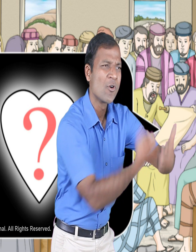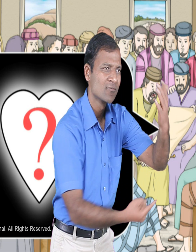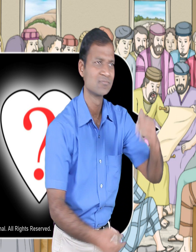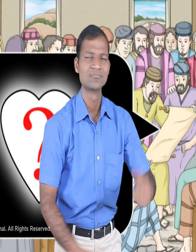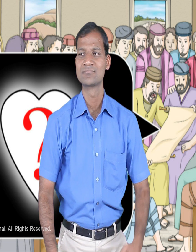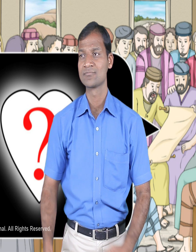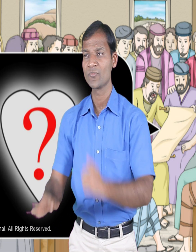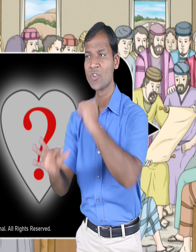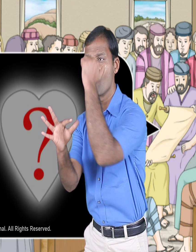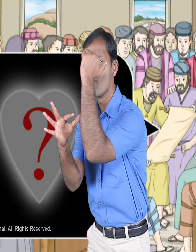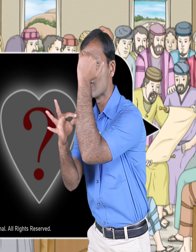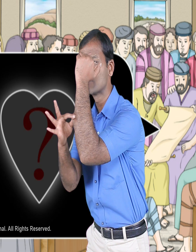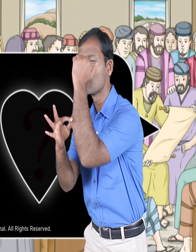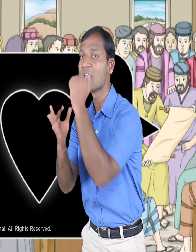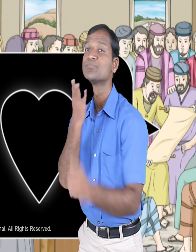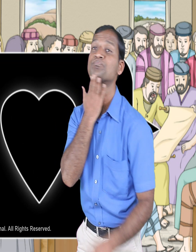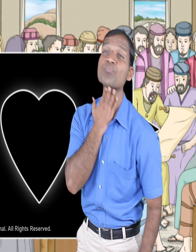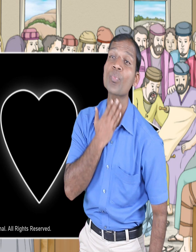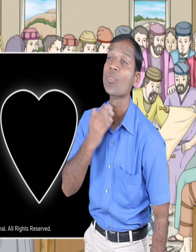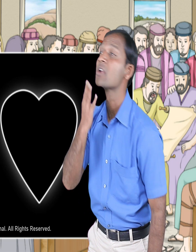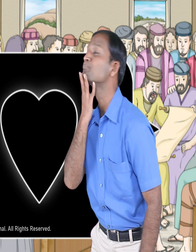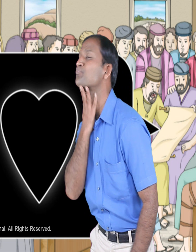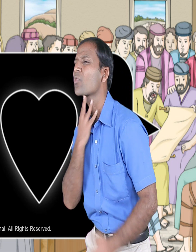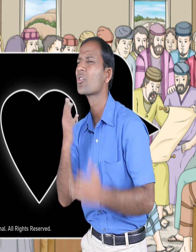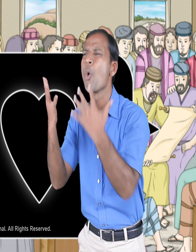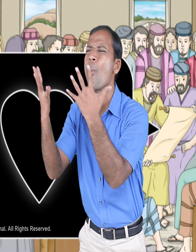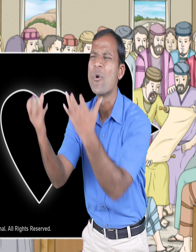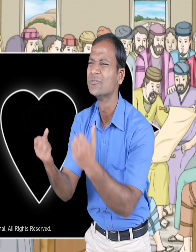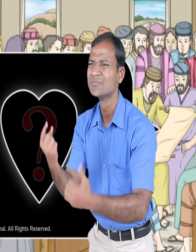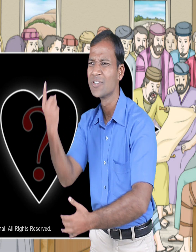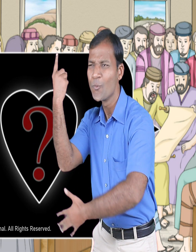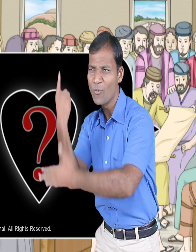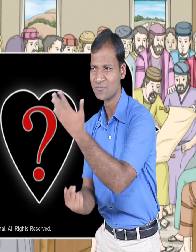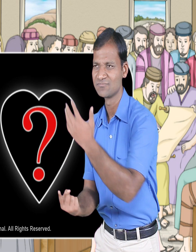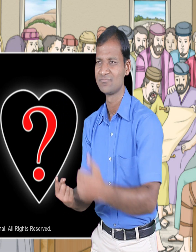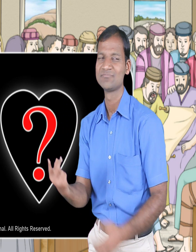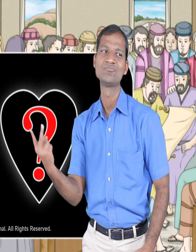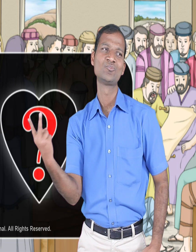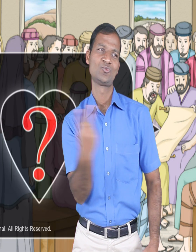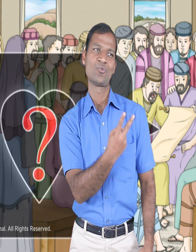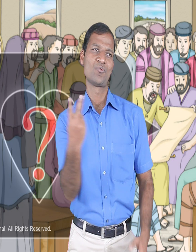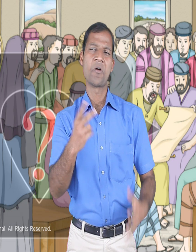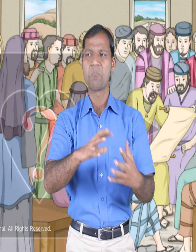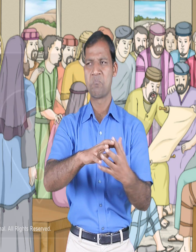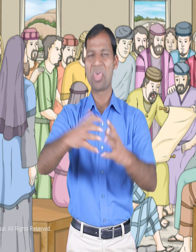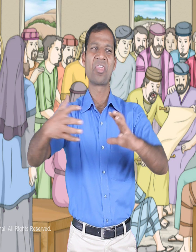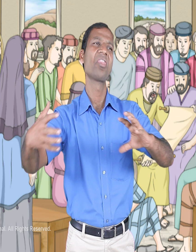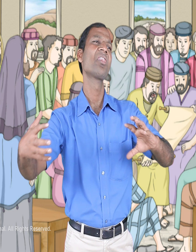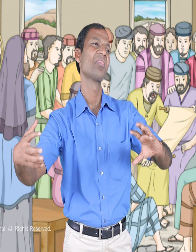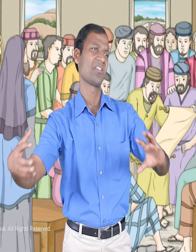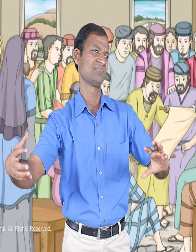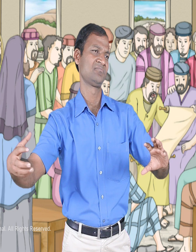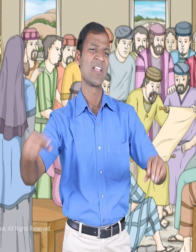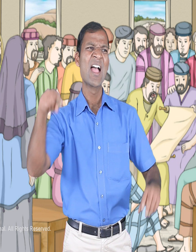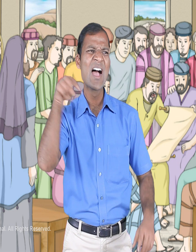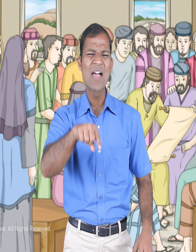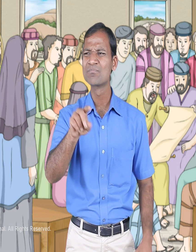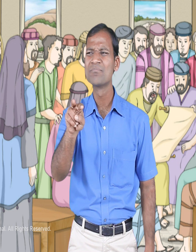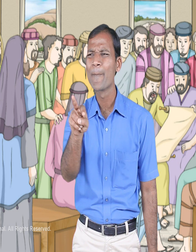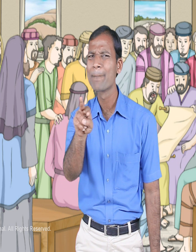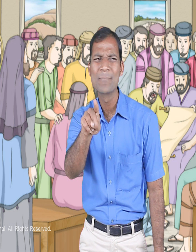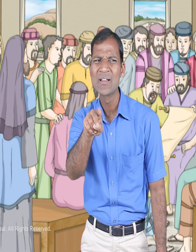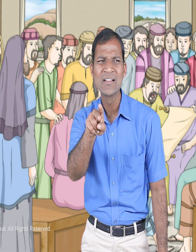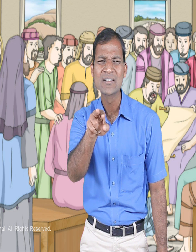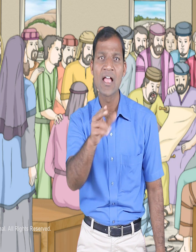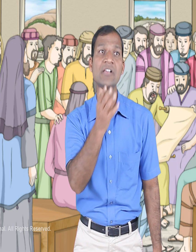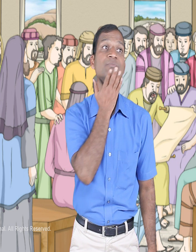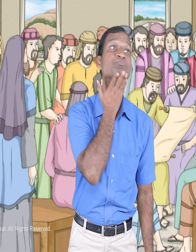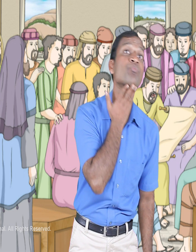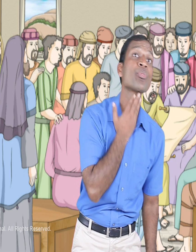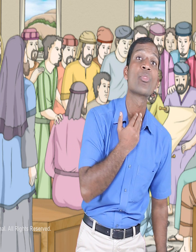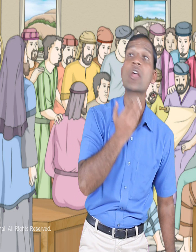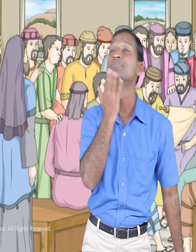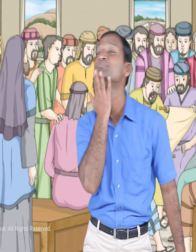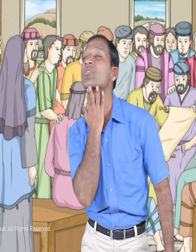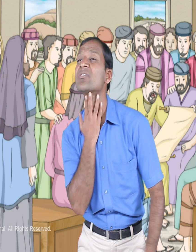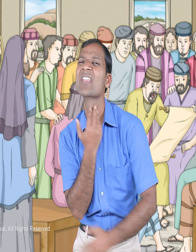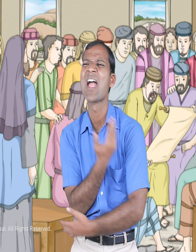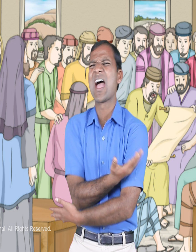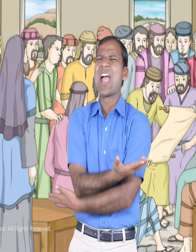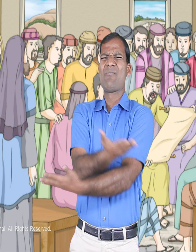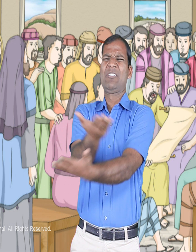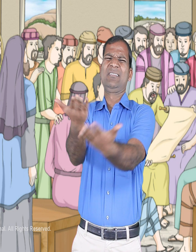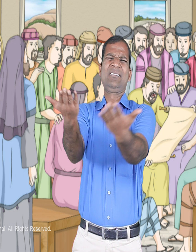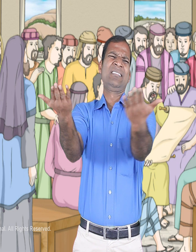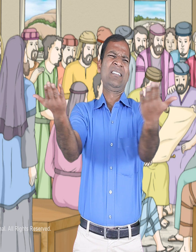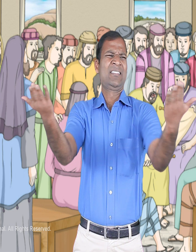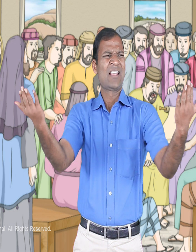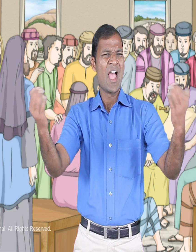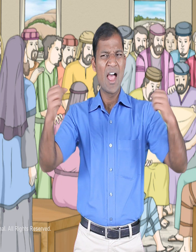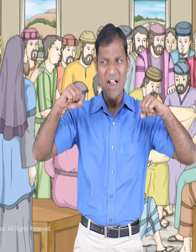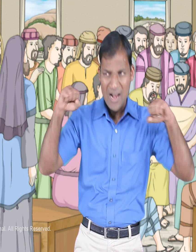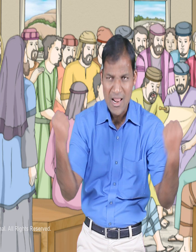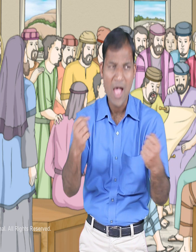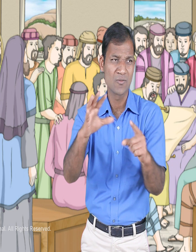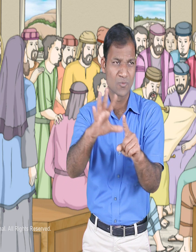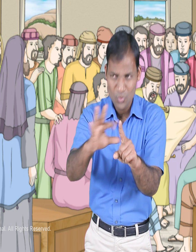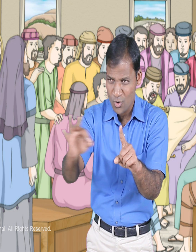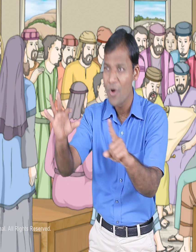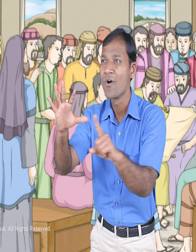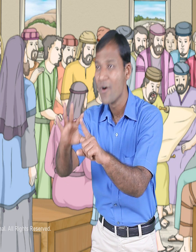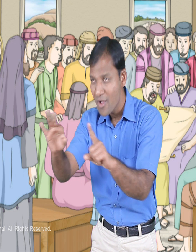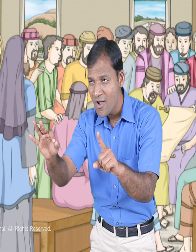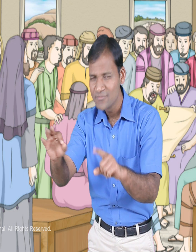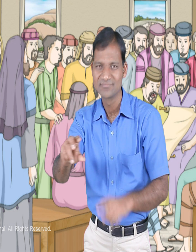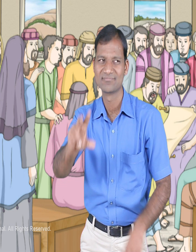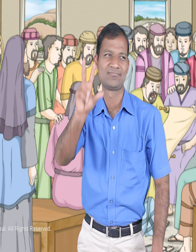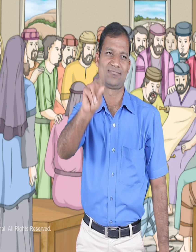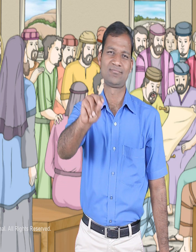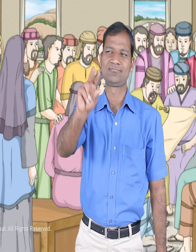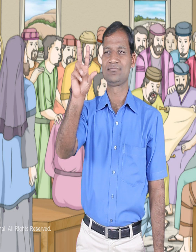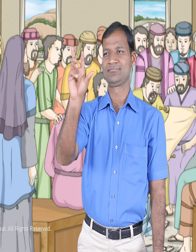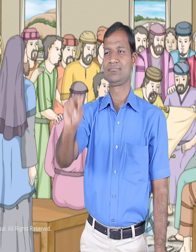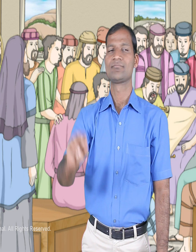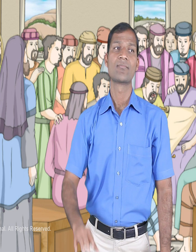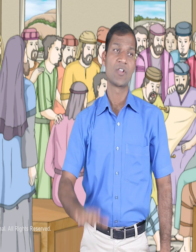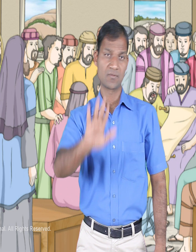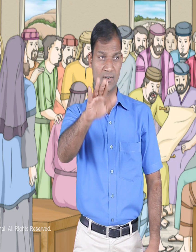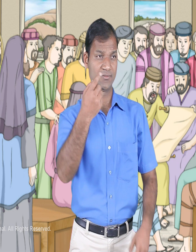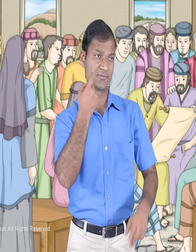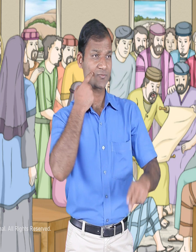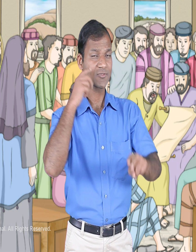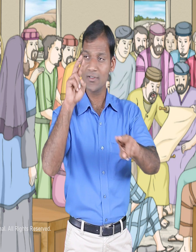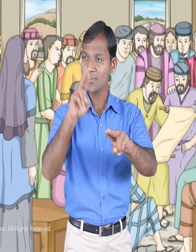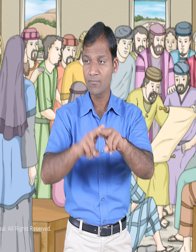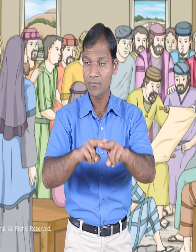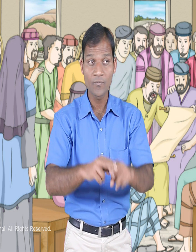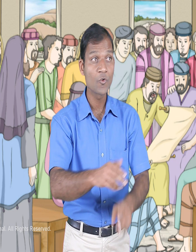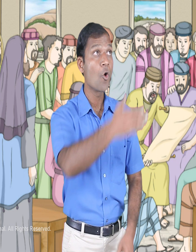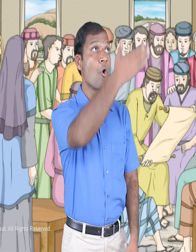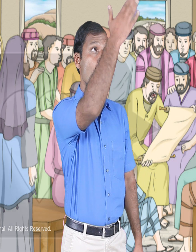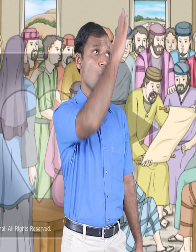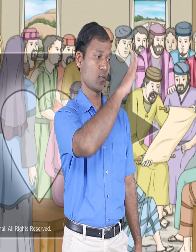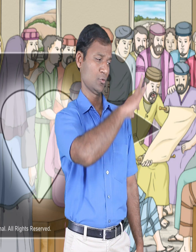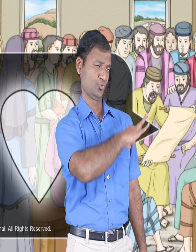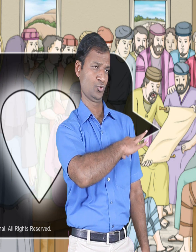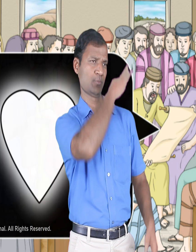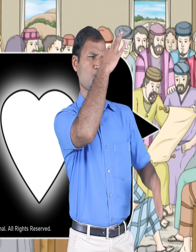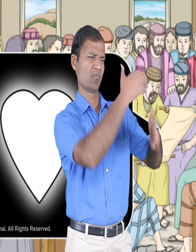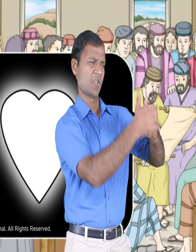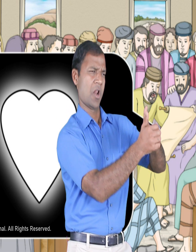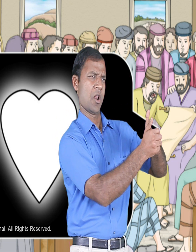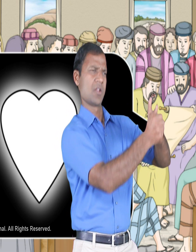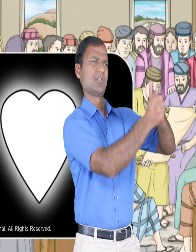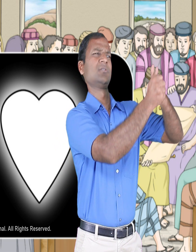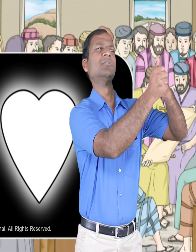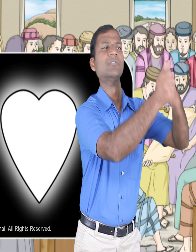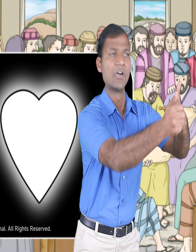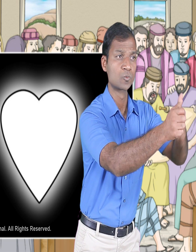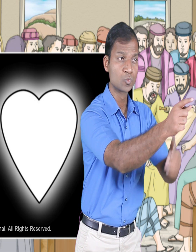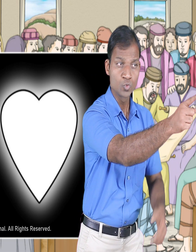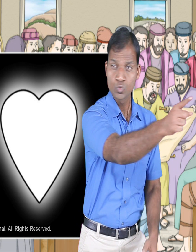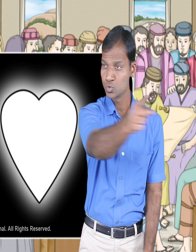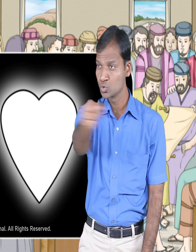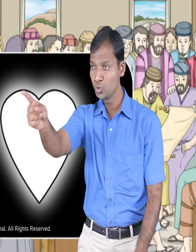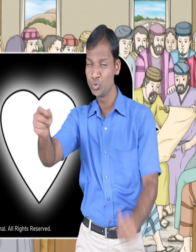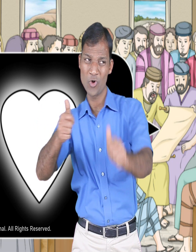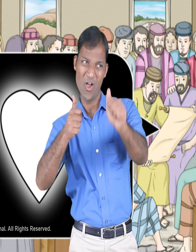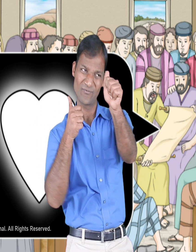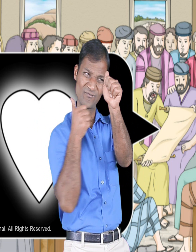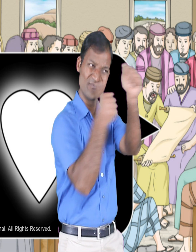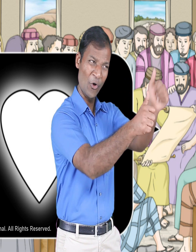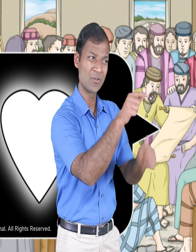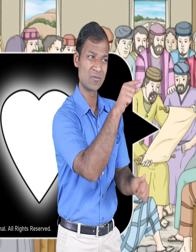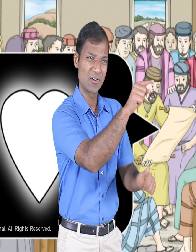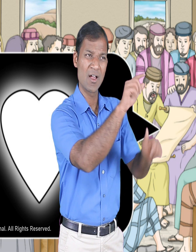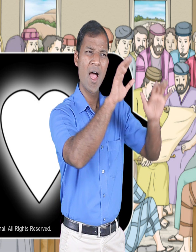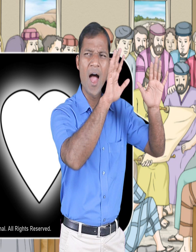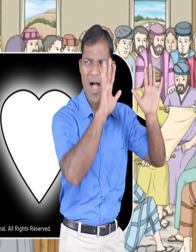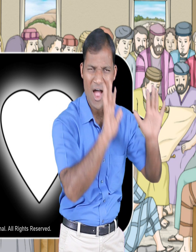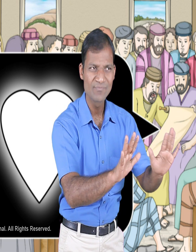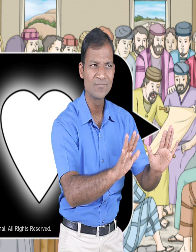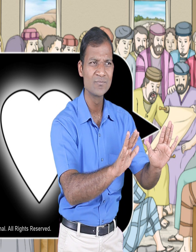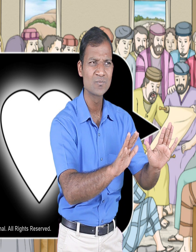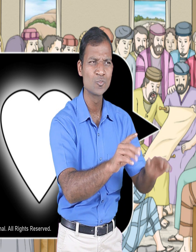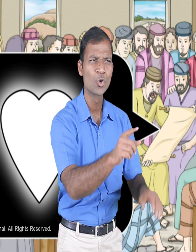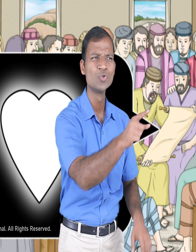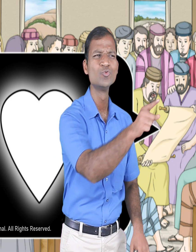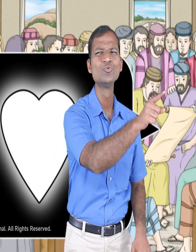They are opposed to each other, so that you do not do what you want.